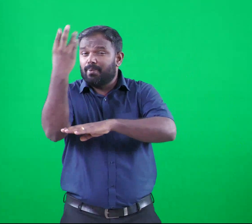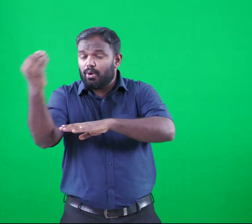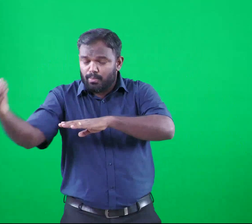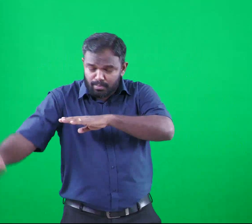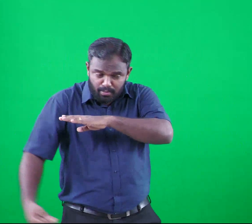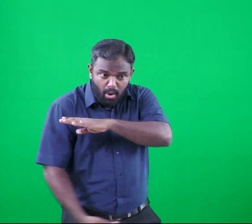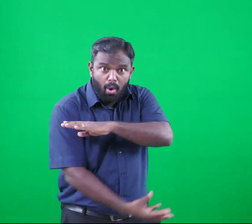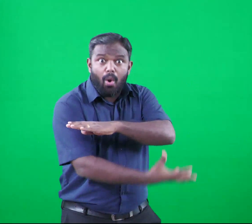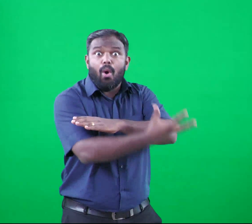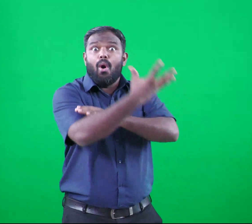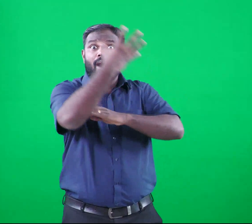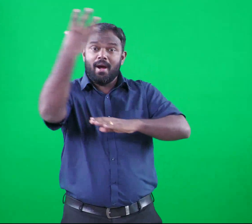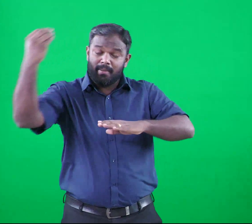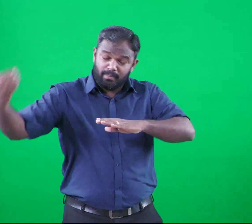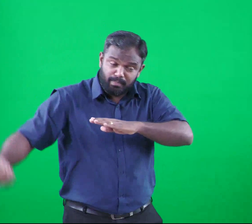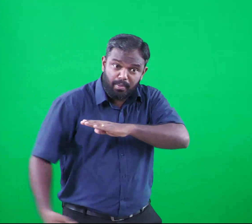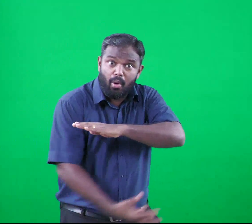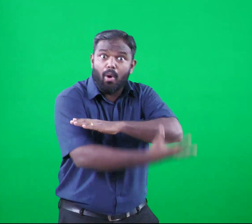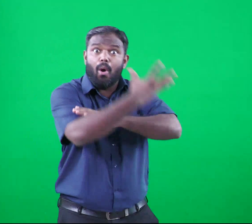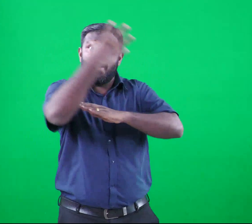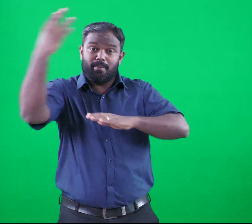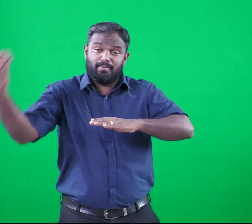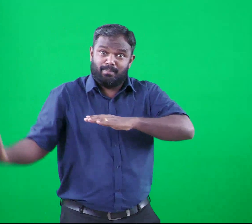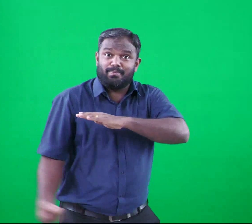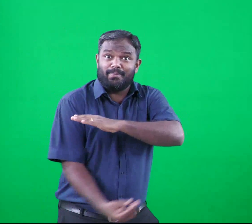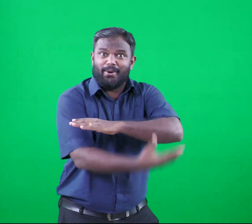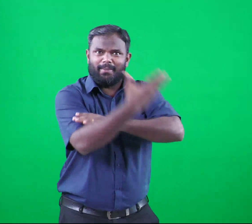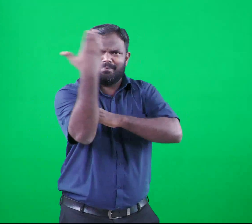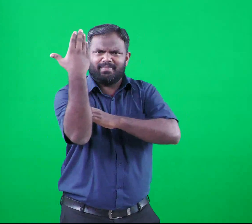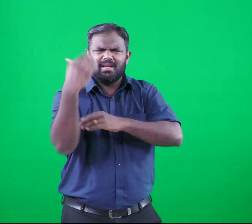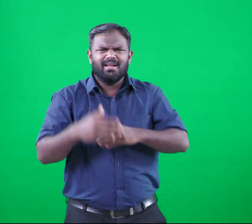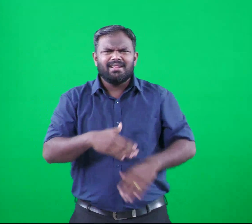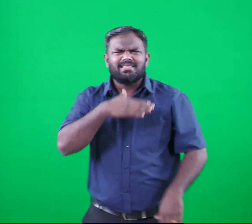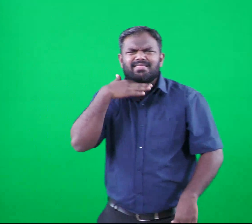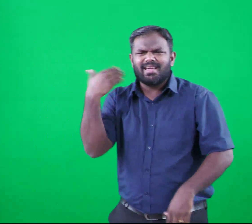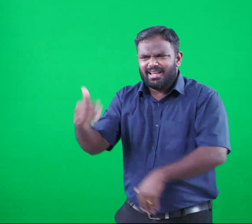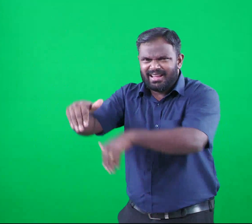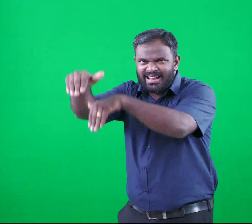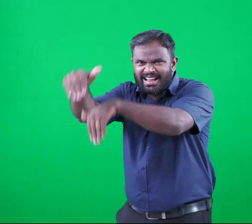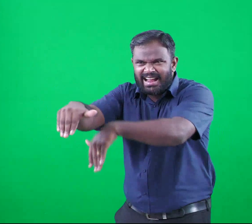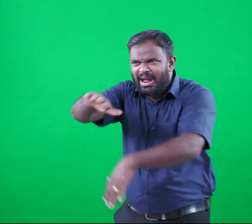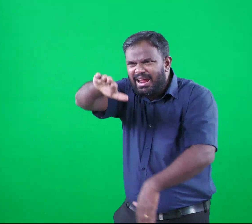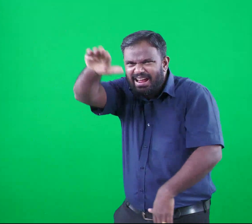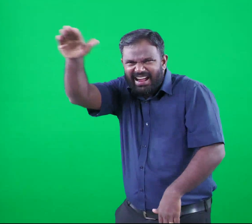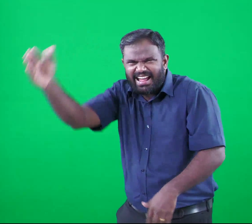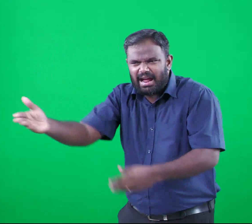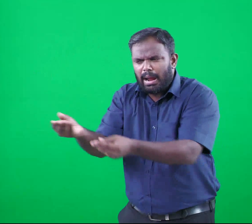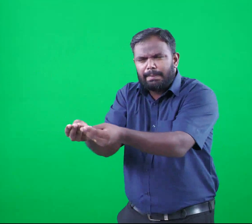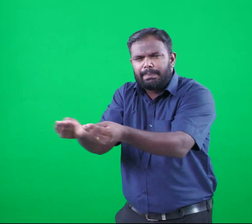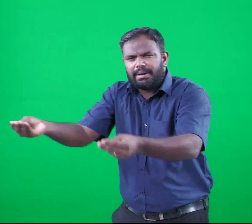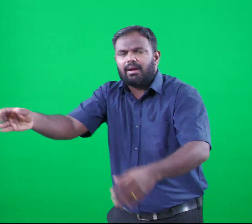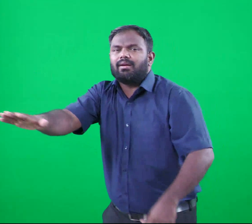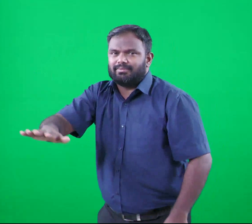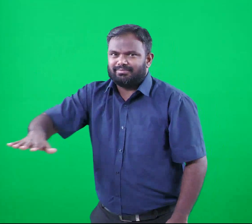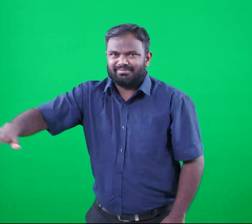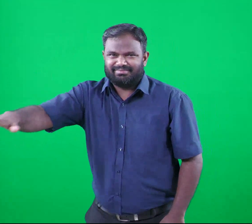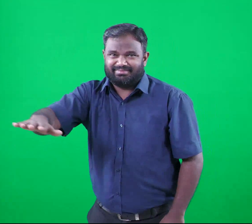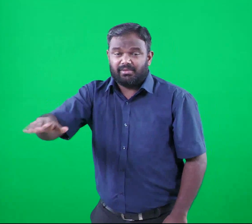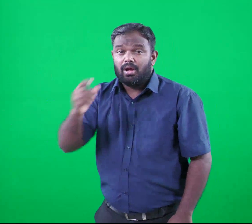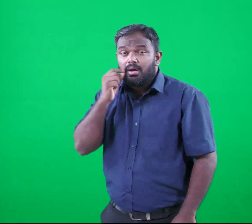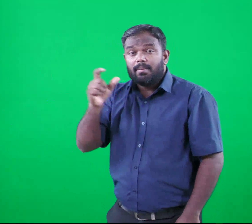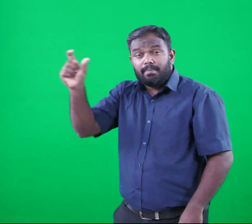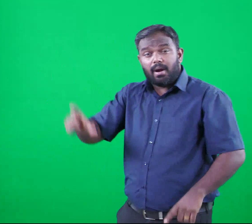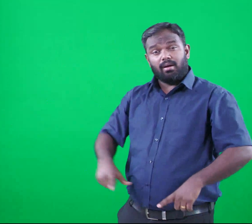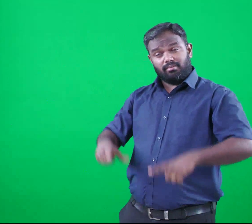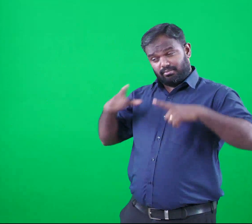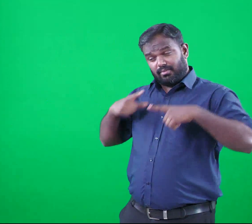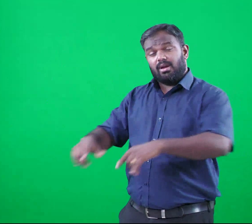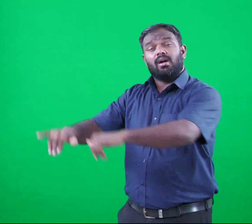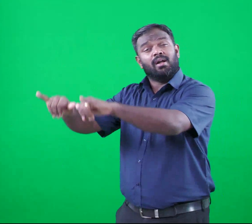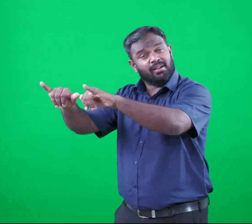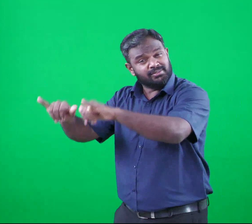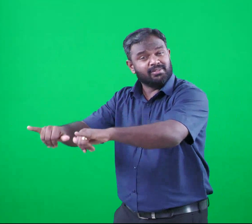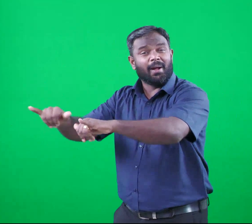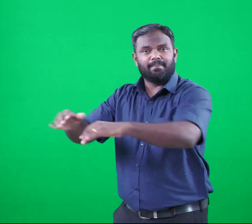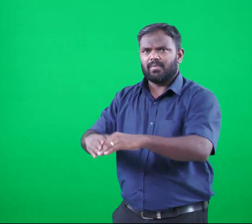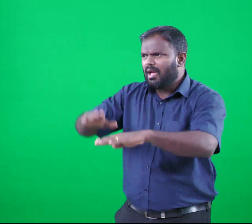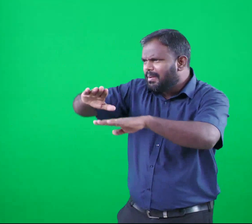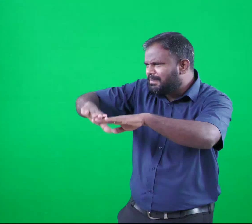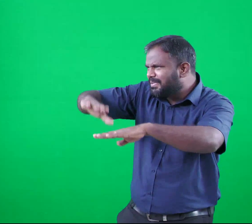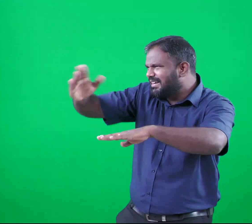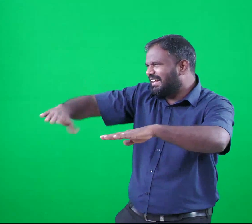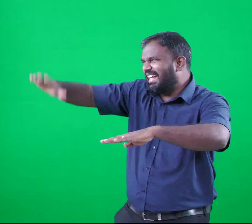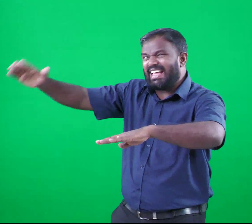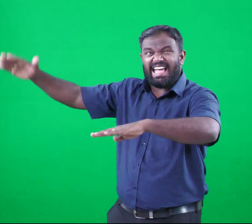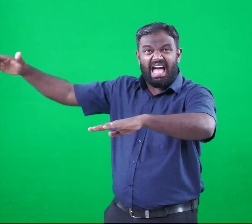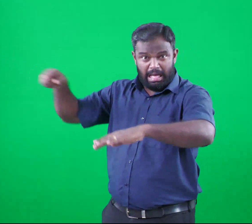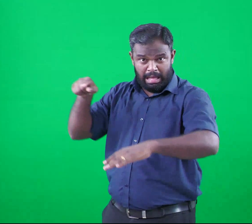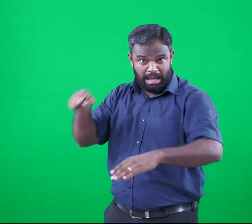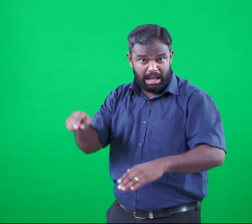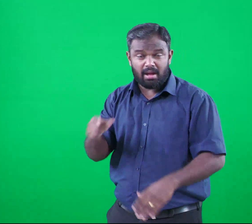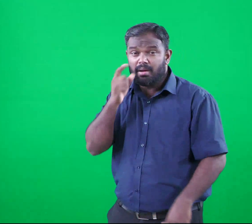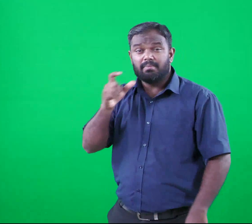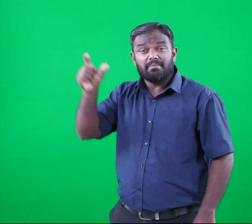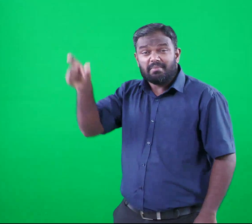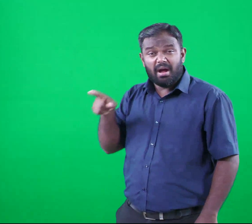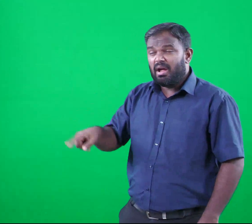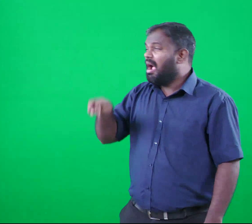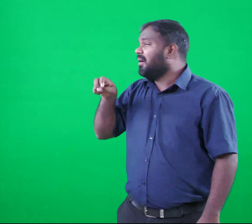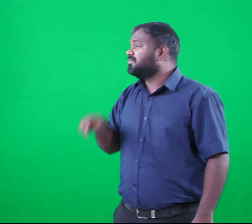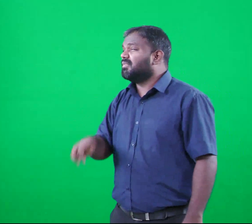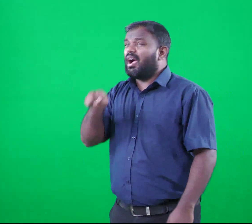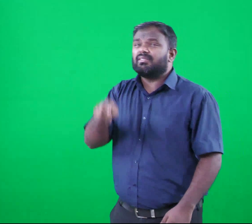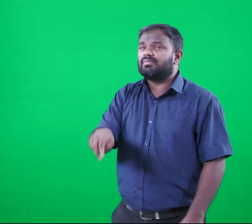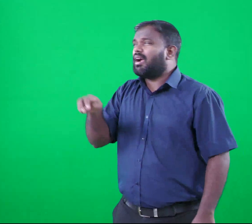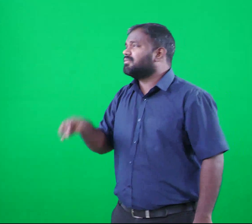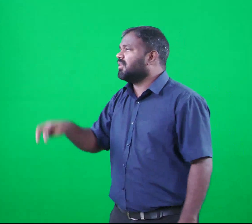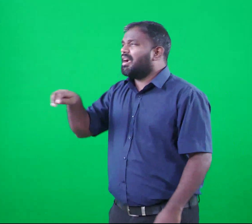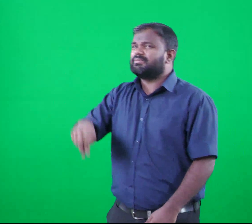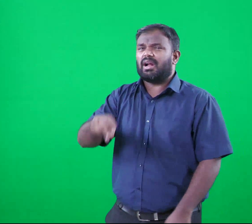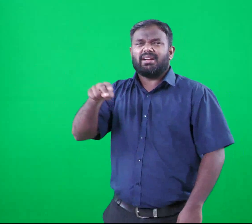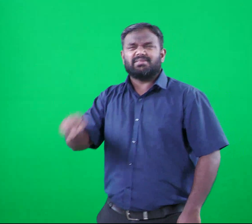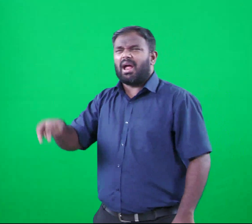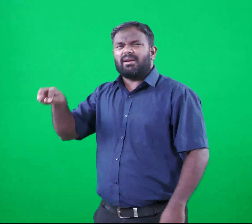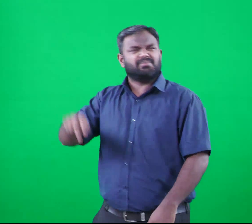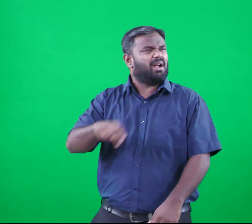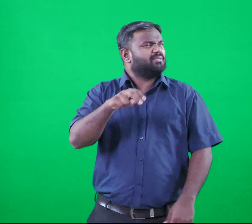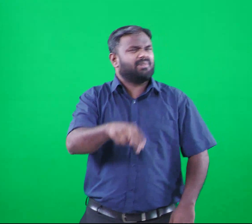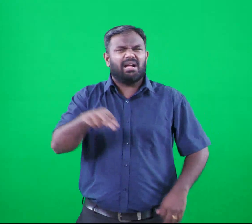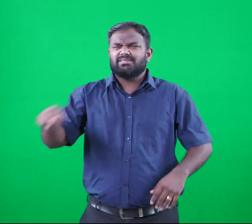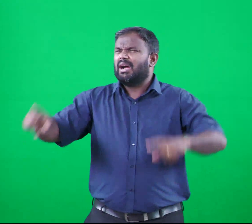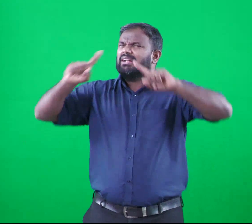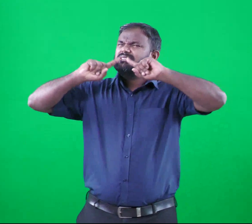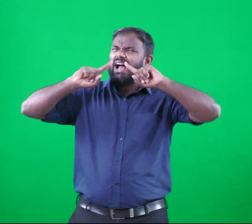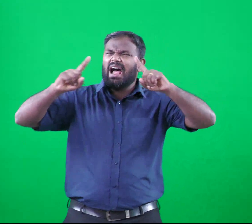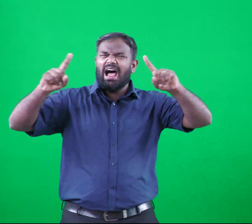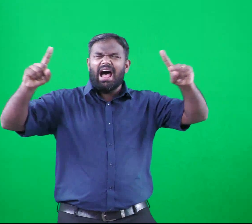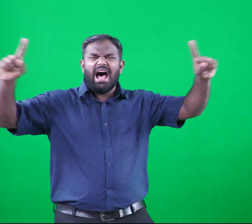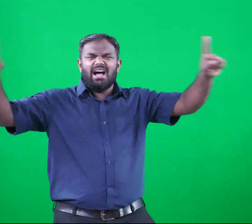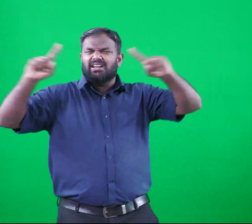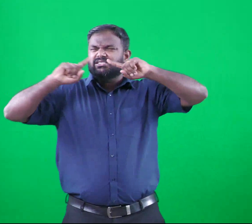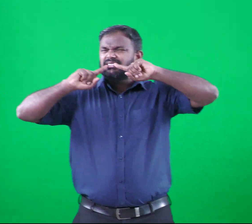Now there was no one with the strength to subdue him.